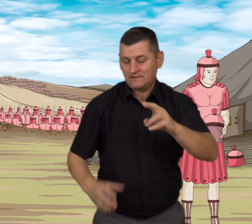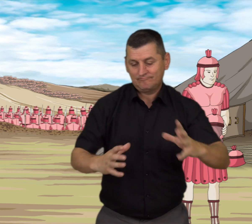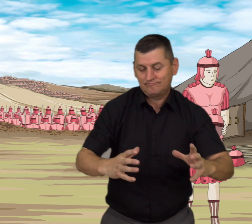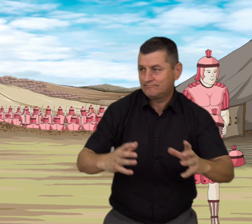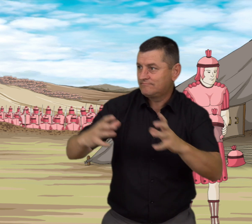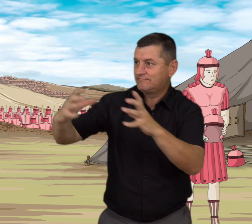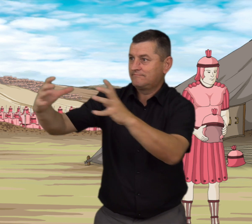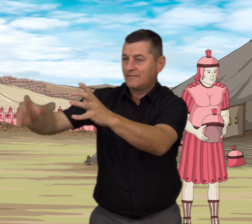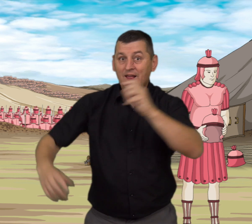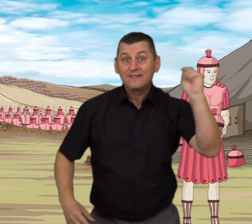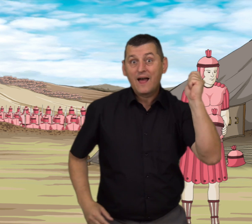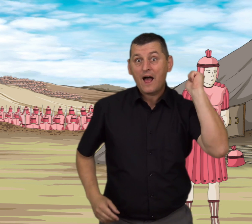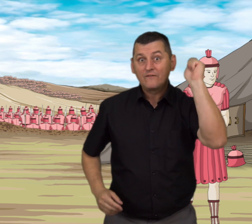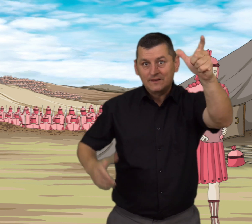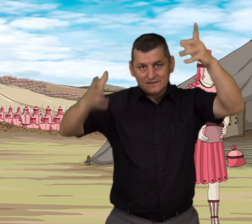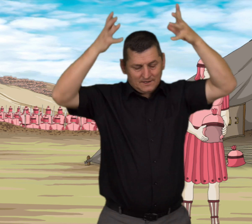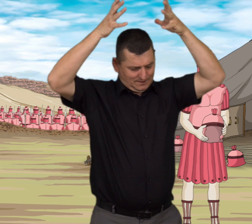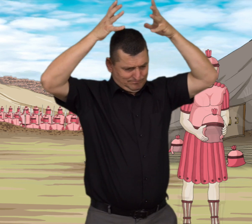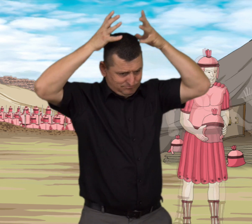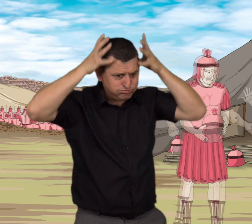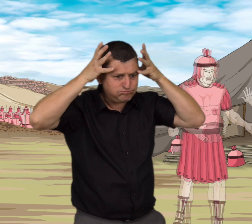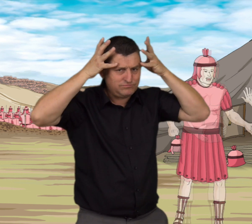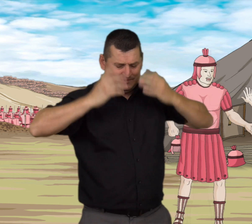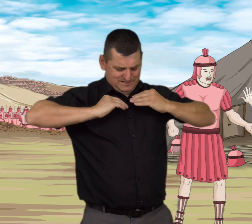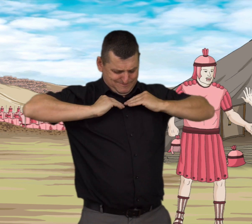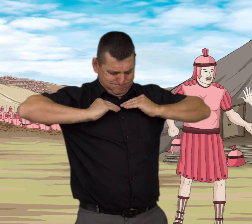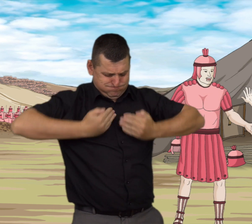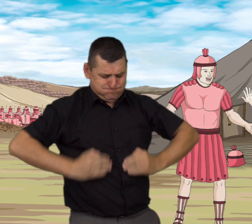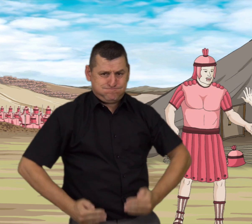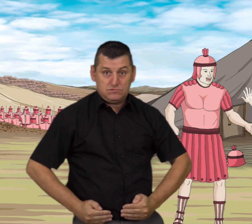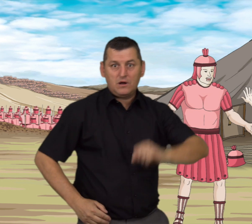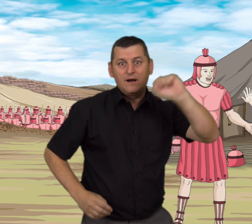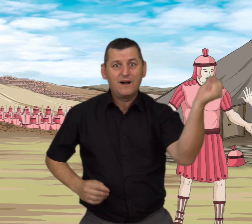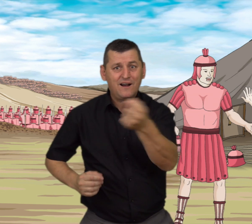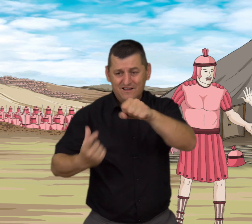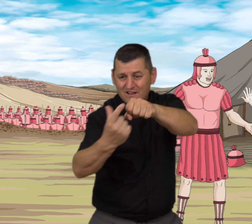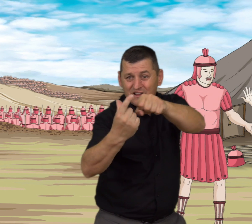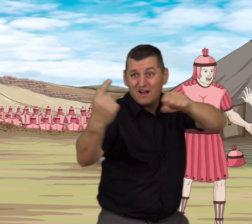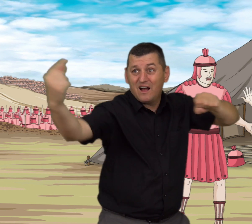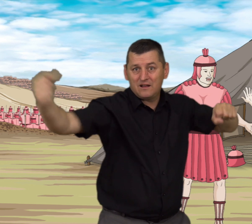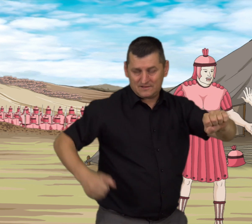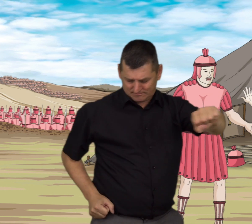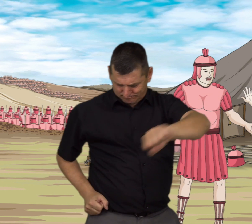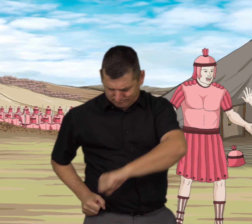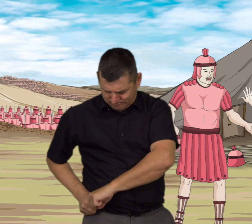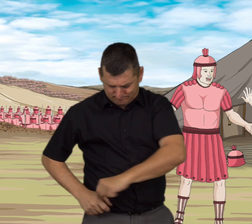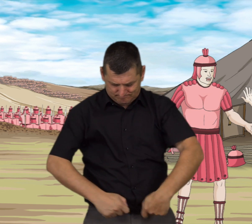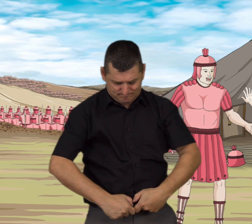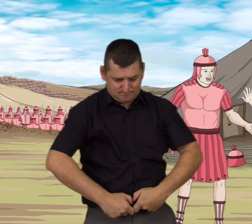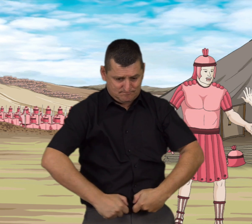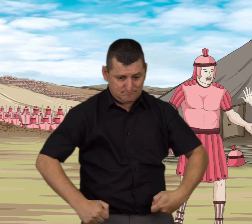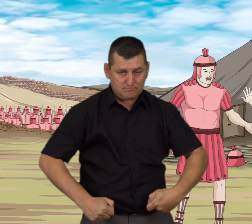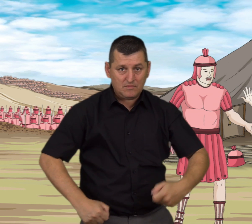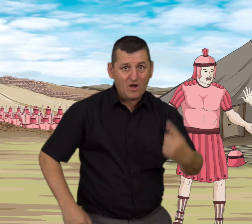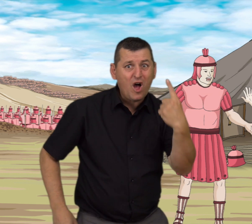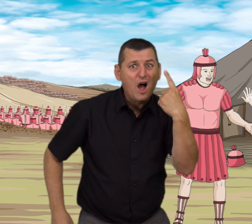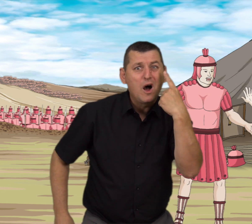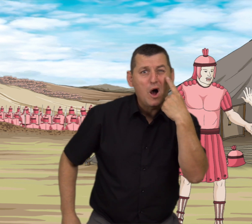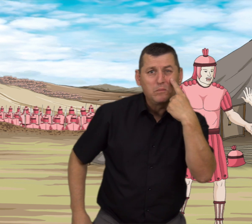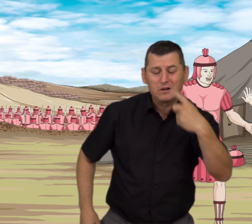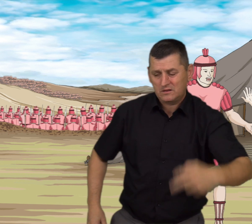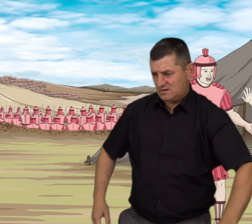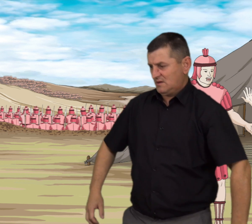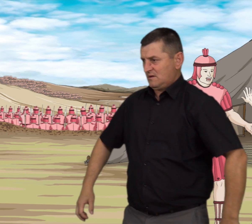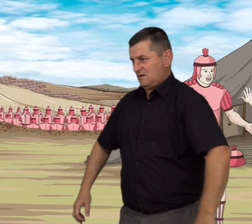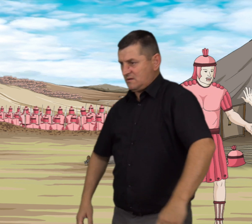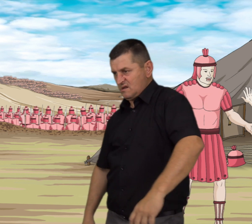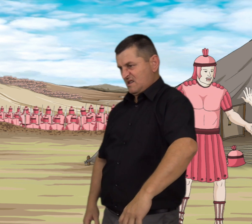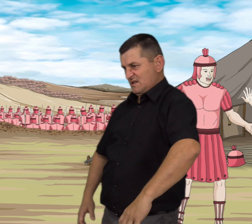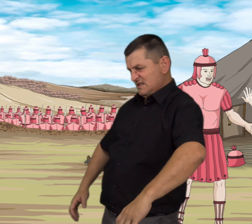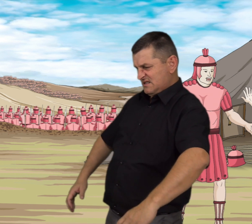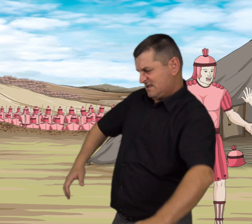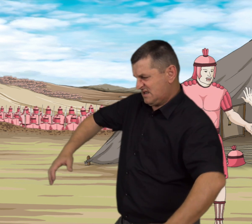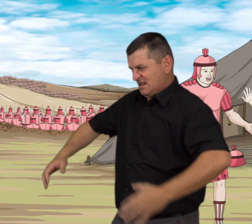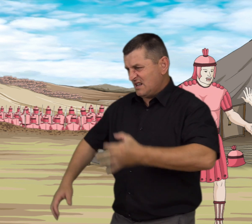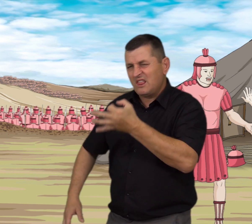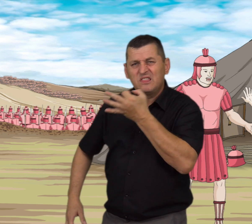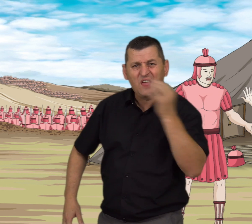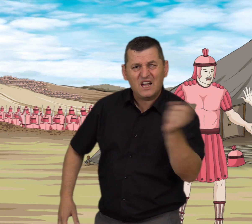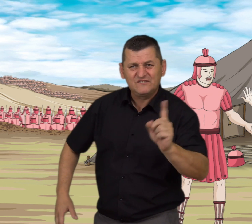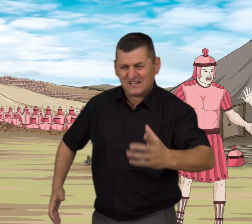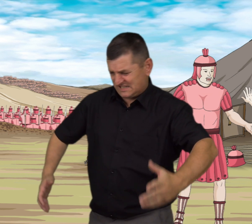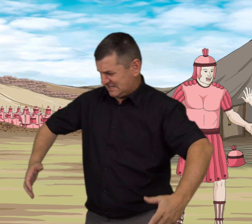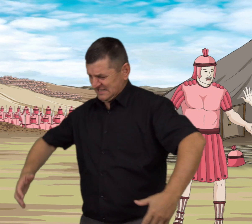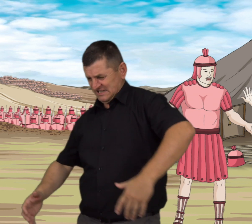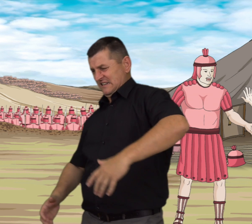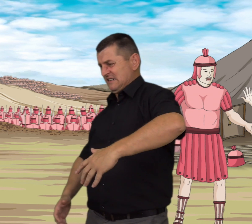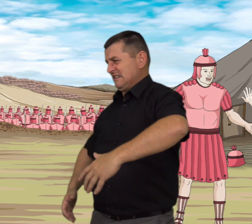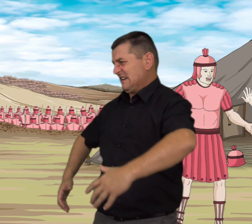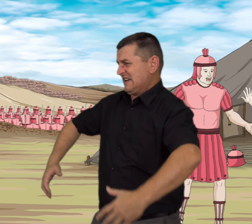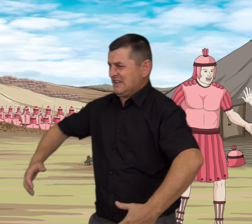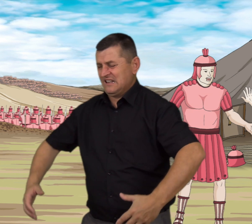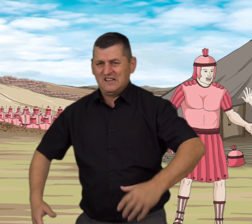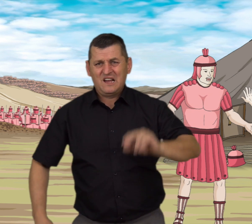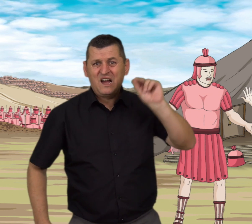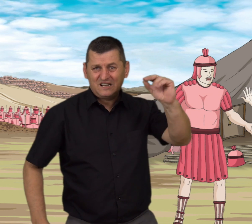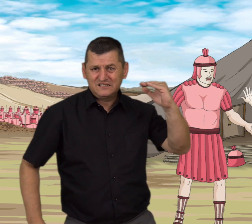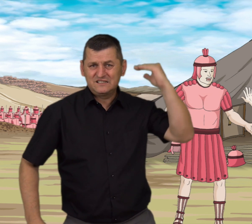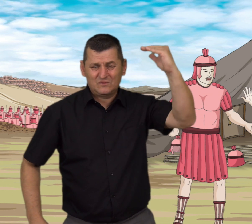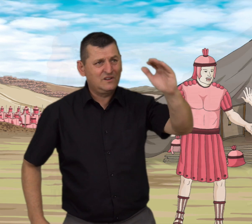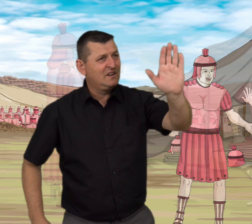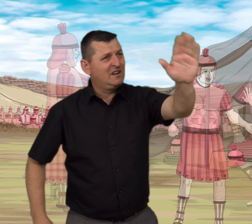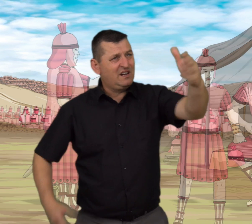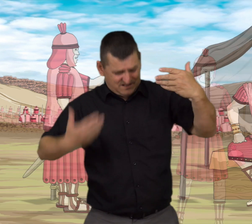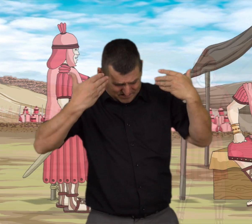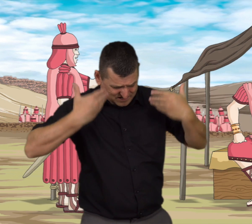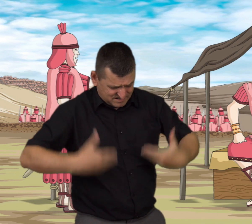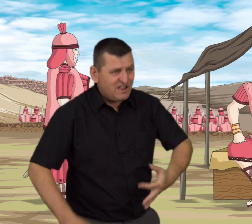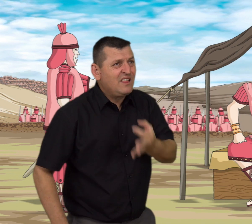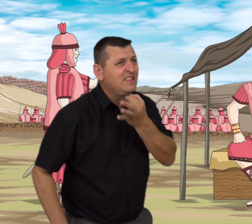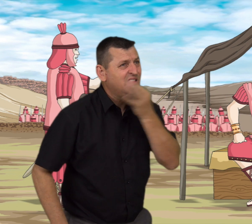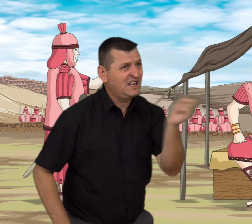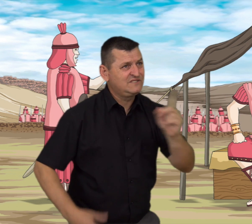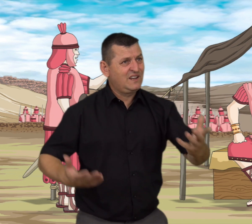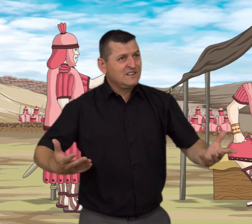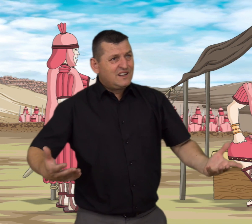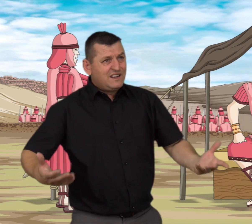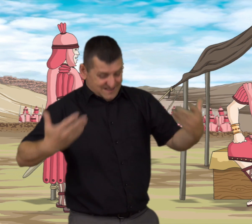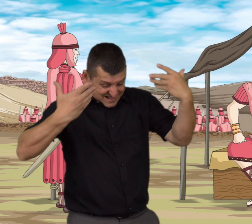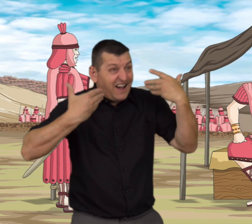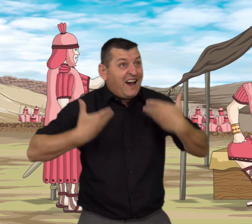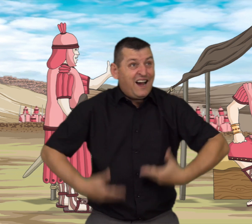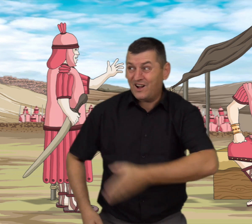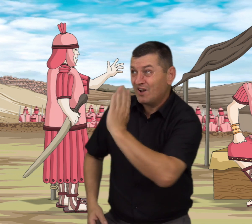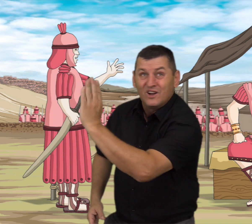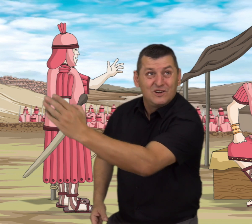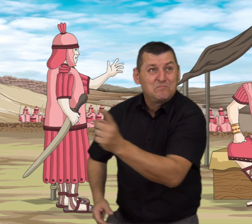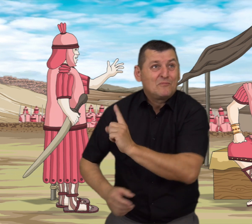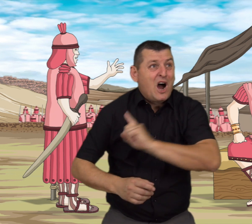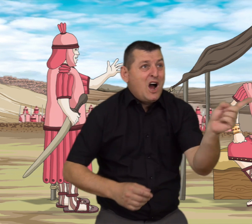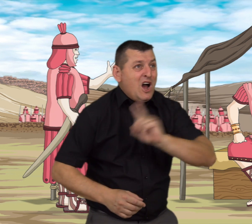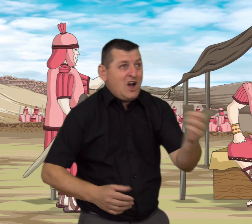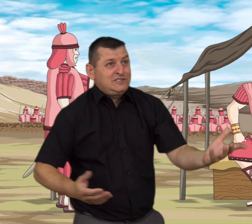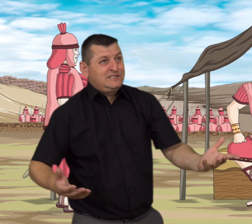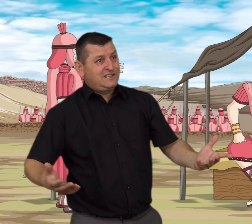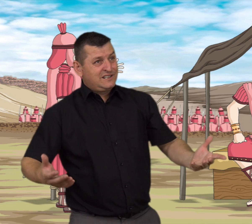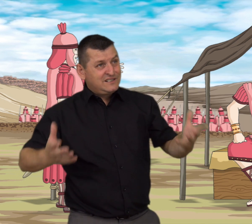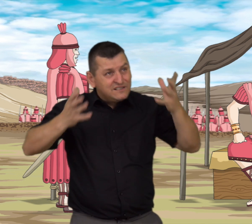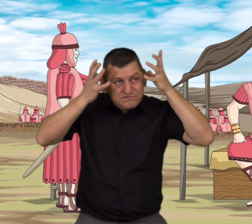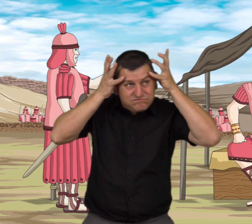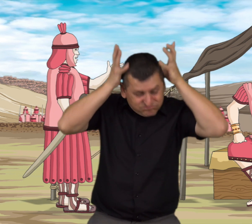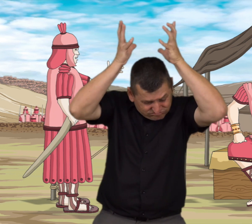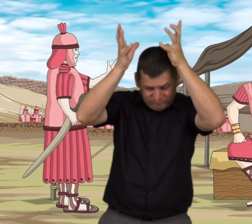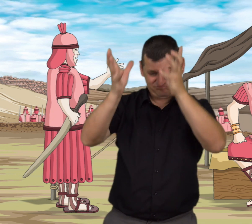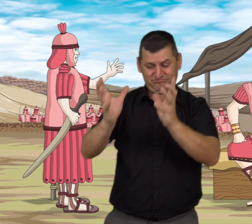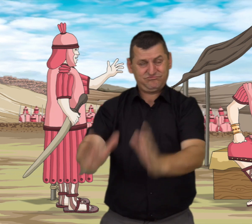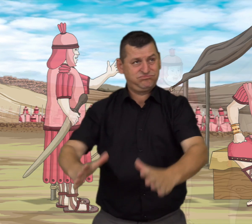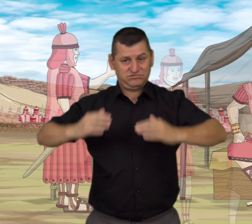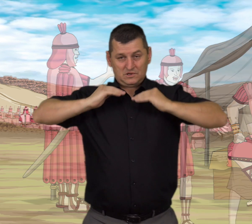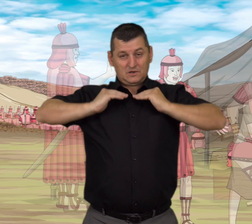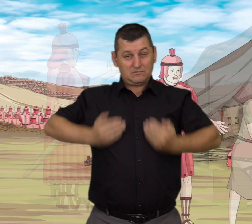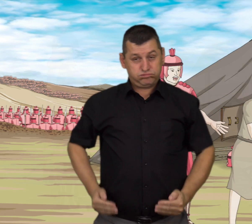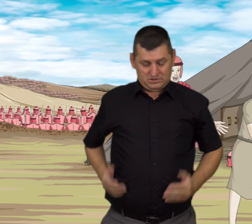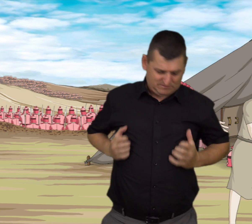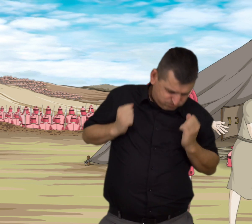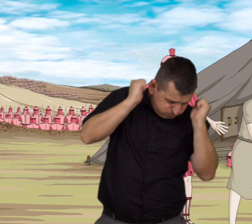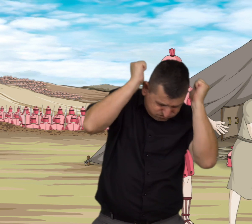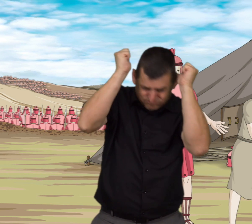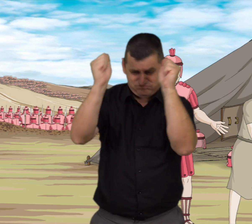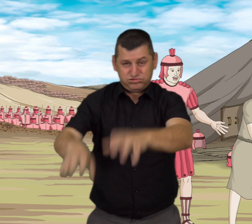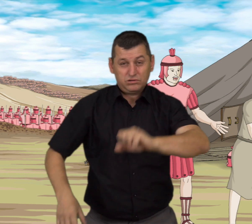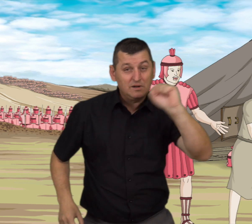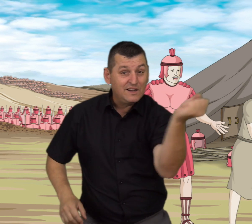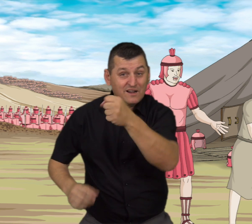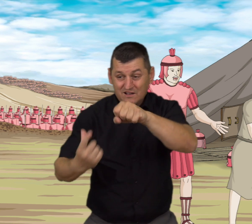David strapped his sword over the tunic and tried to walk, but he was not accustomed to them. “I cannot walk in these,” David said to Saul.